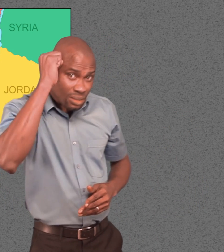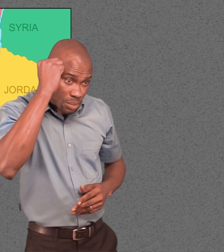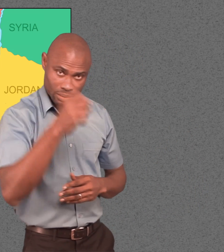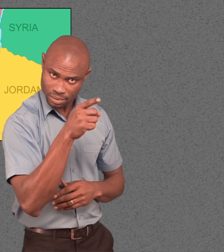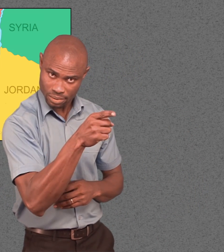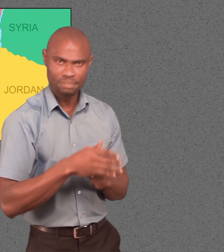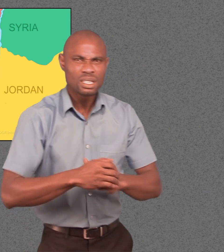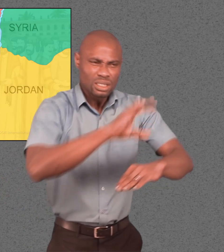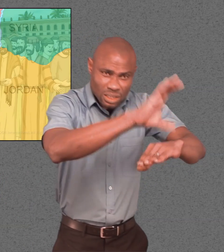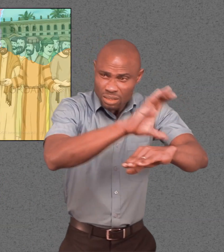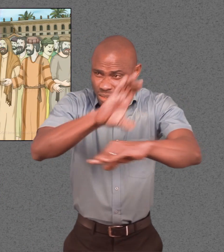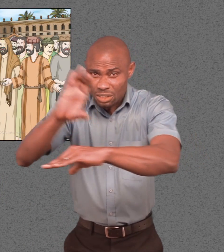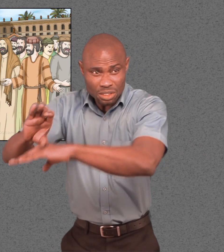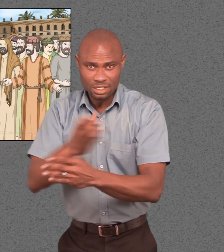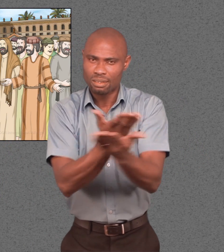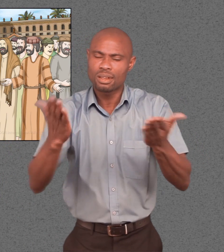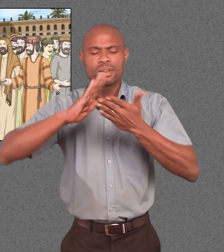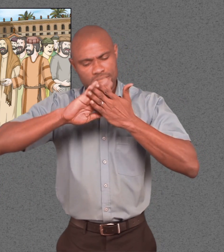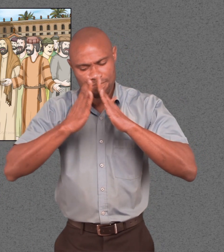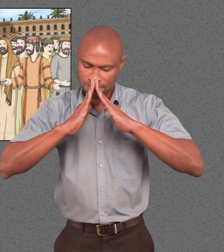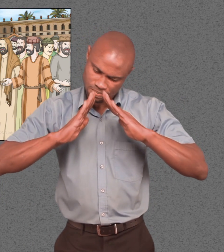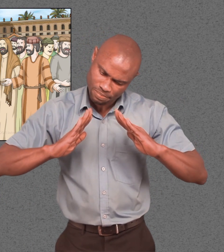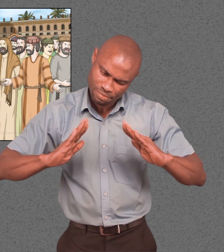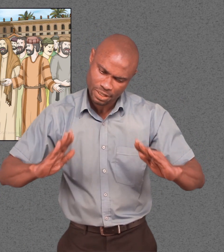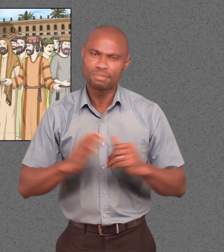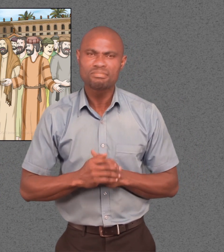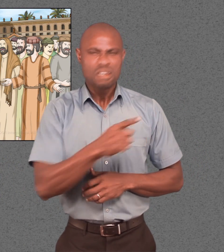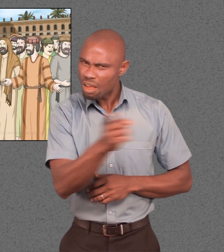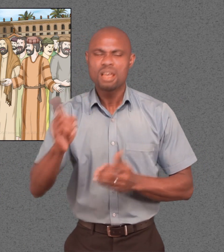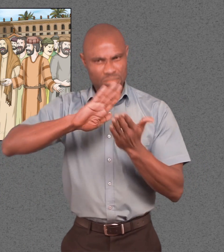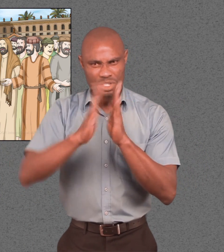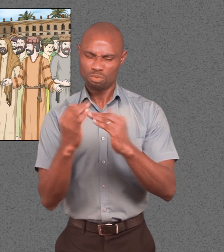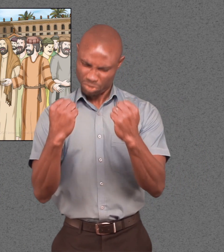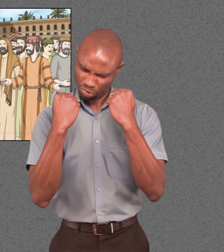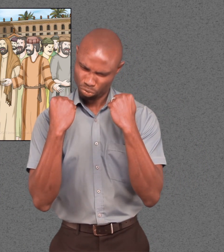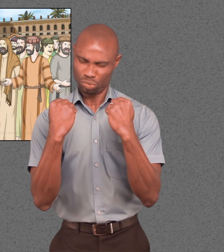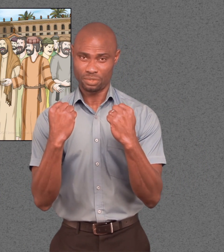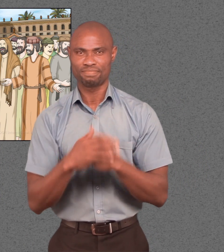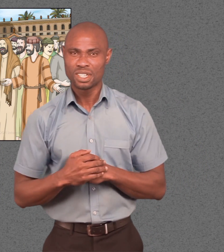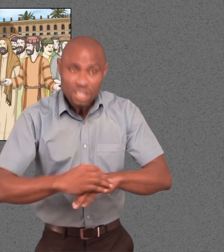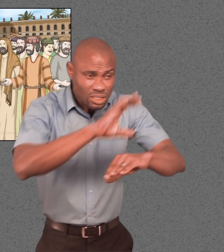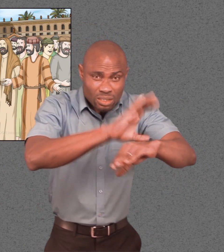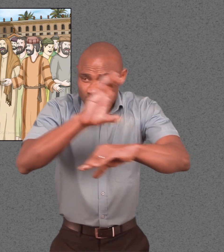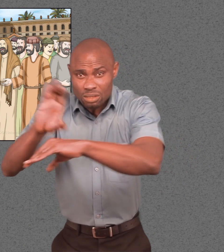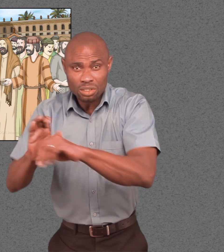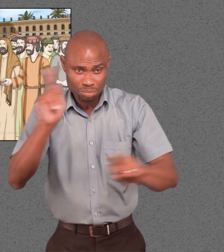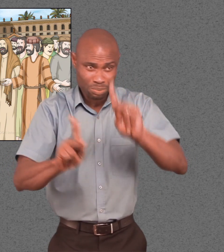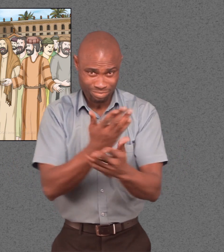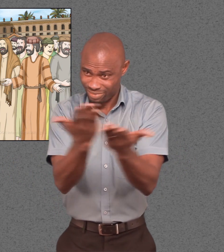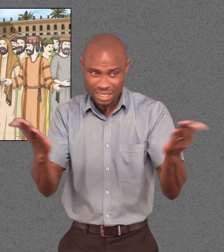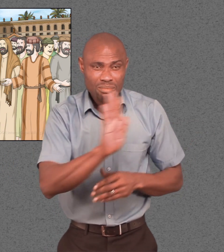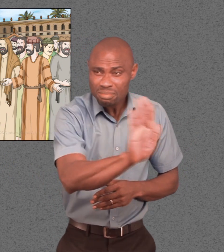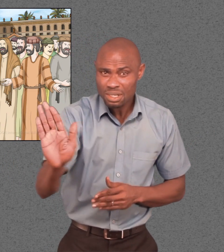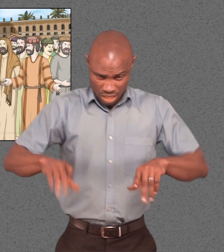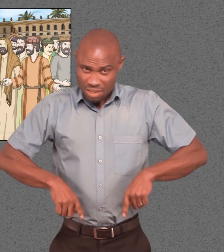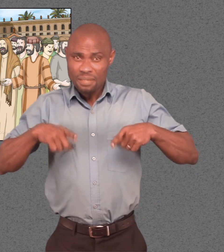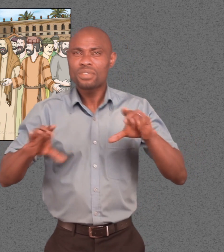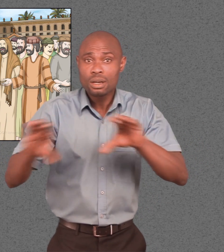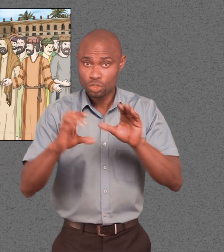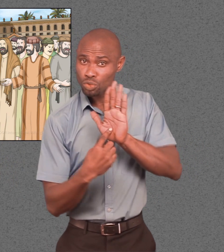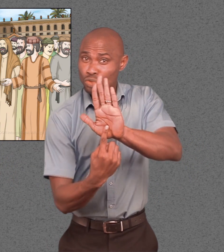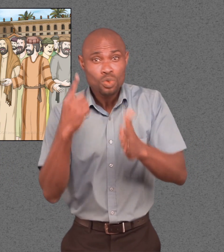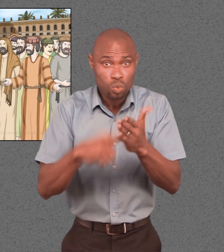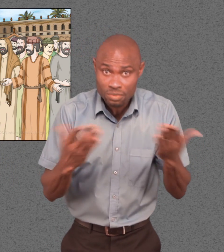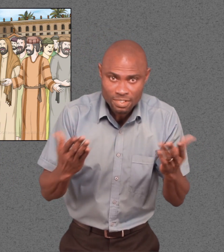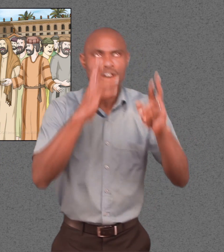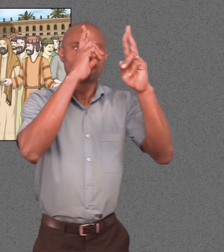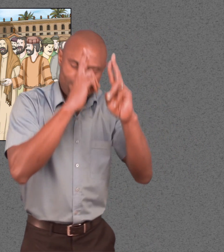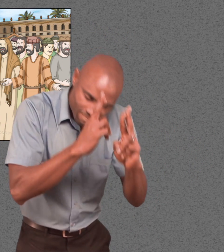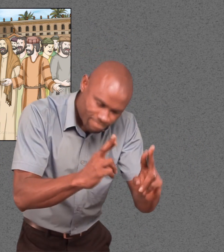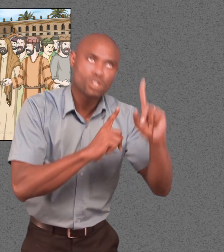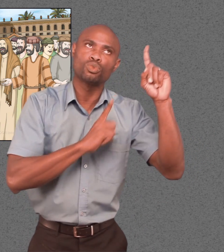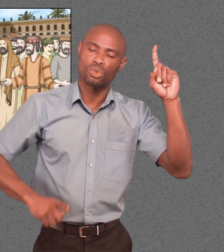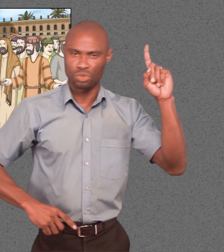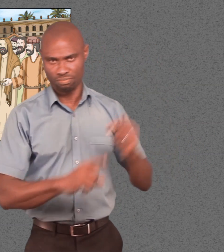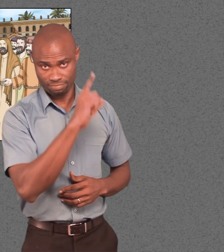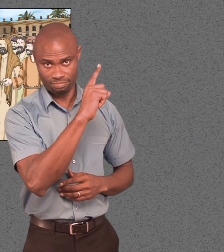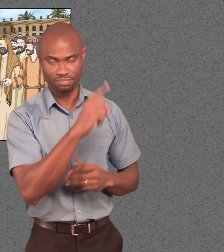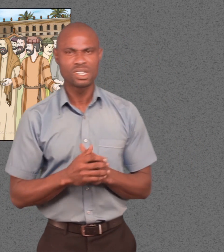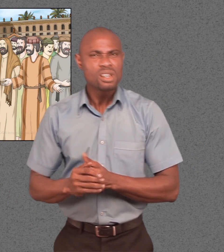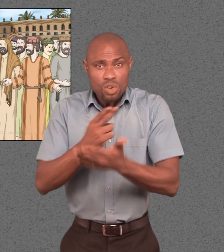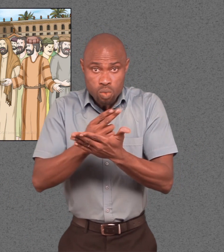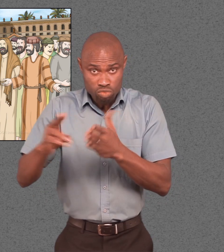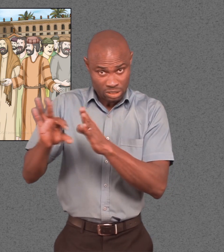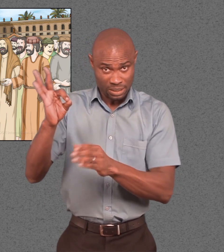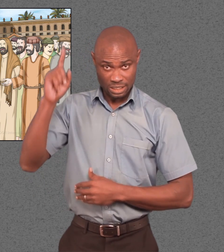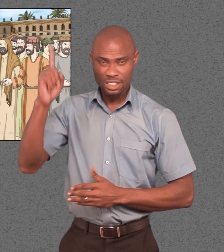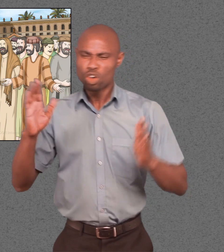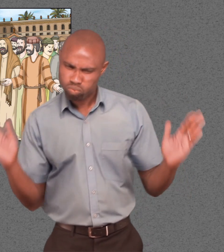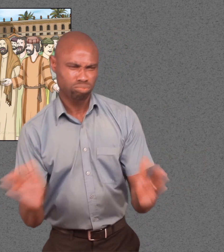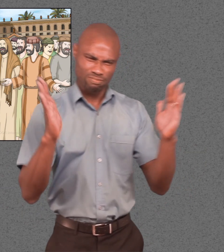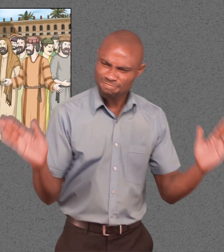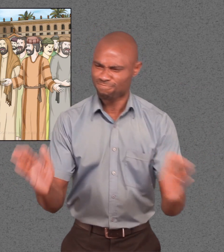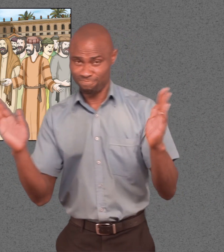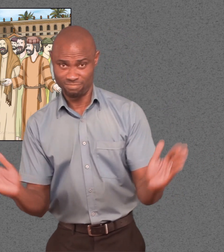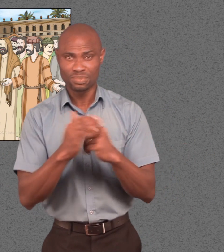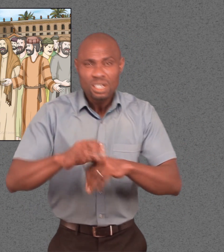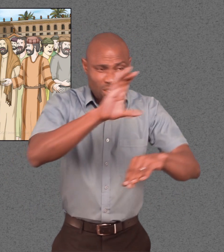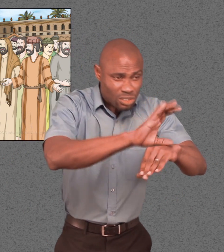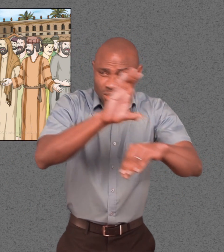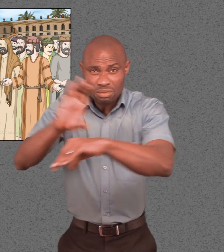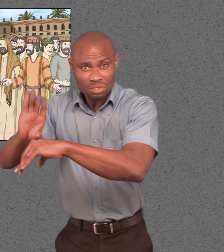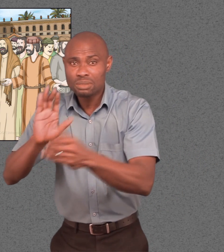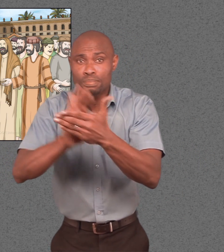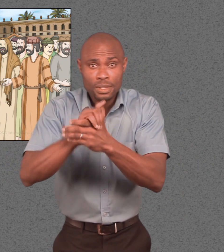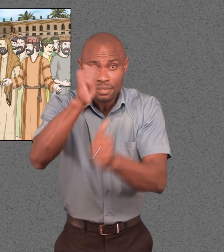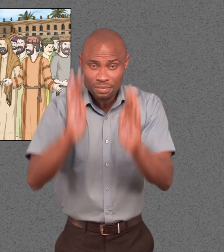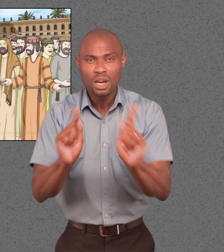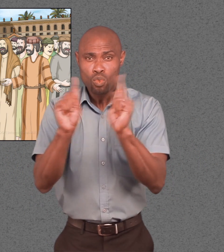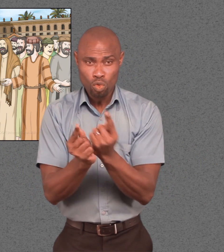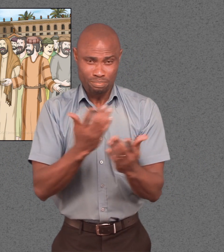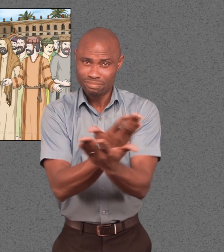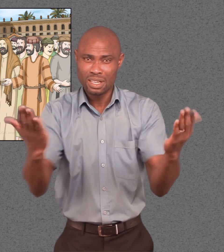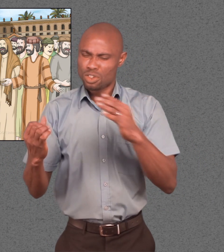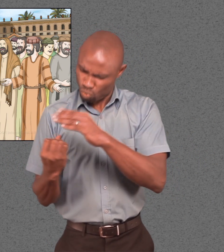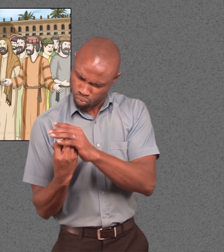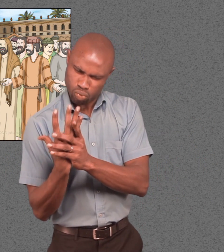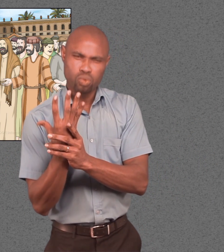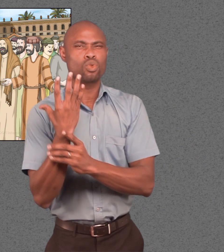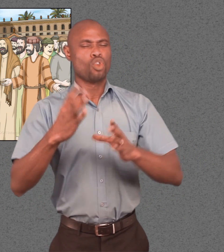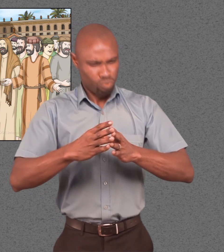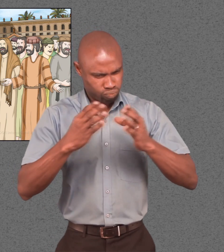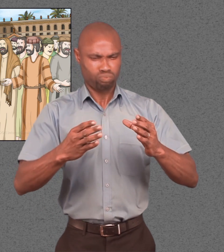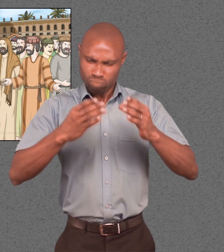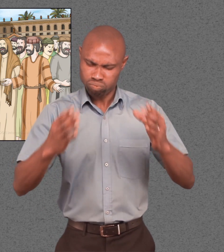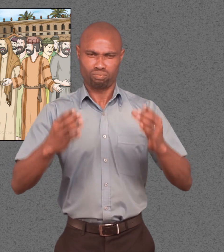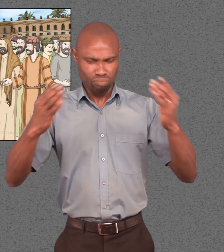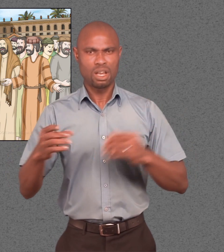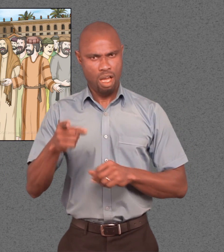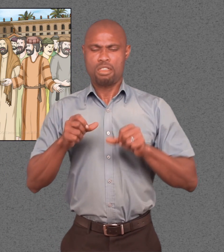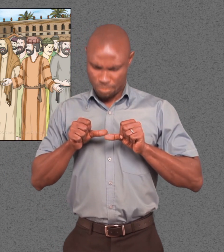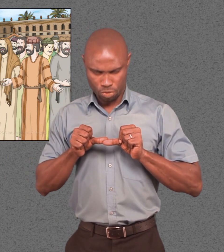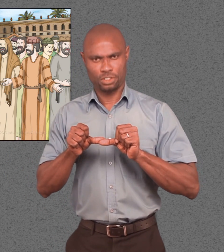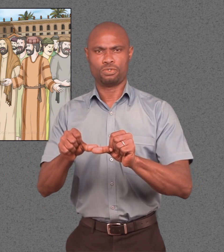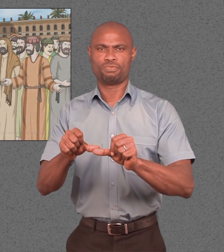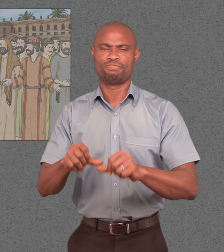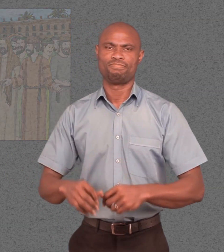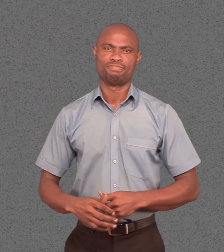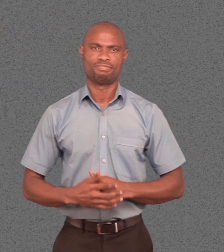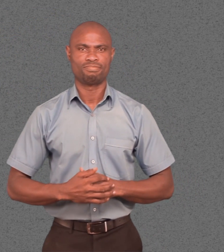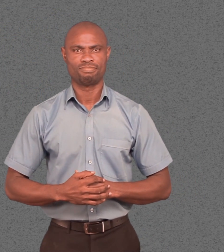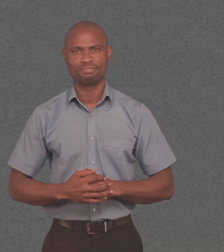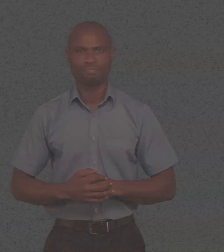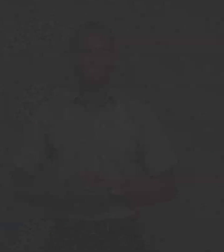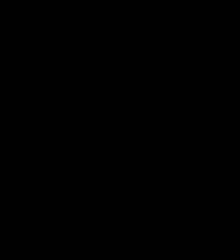It grew in strength and numbers, living in the fear of the Lord and the encouragement of the Holy Spirit.